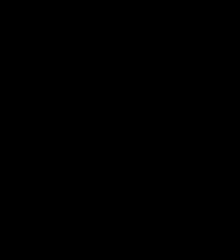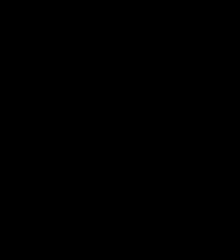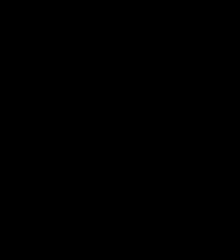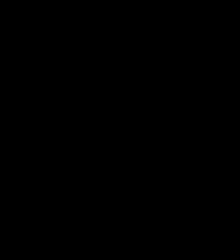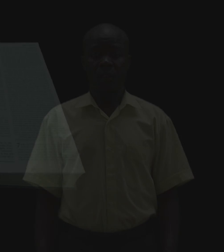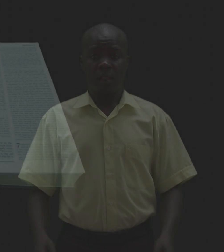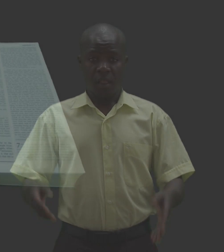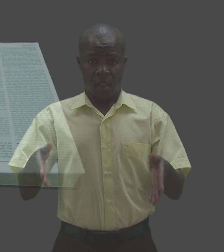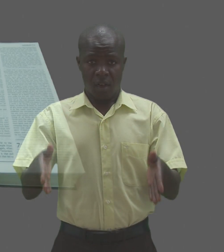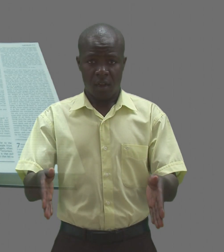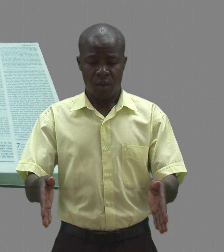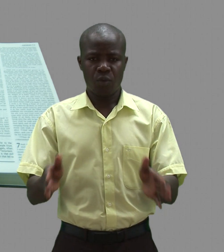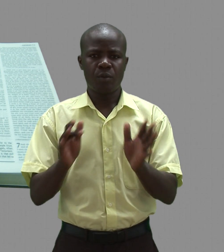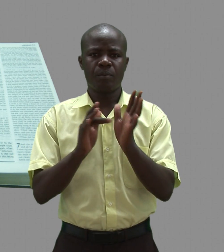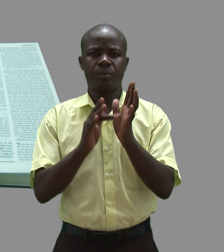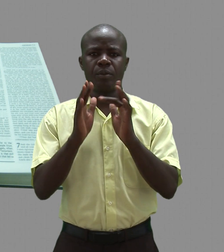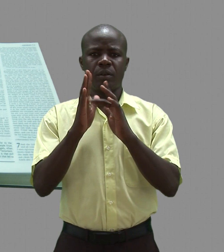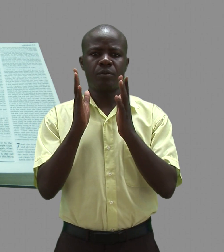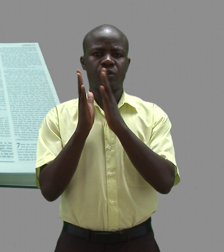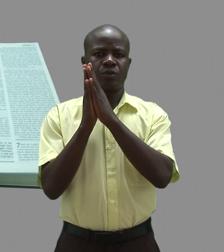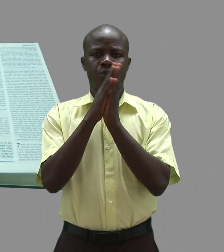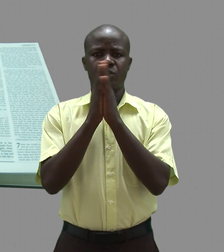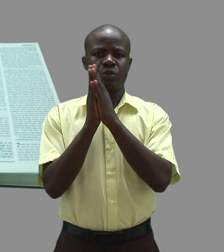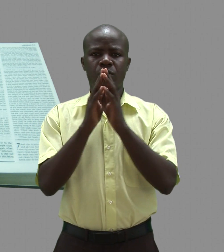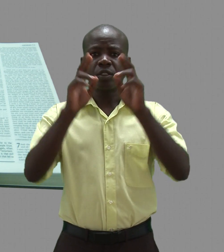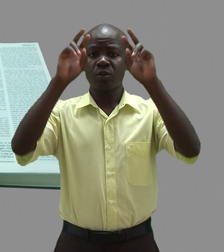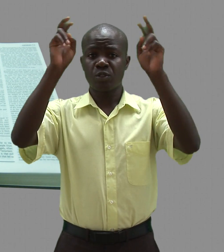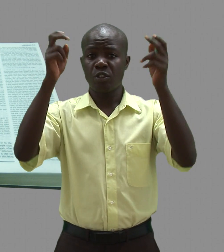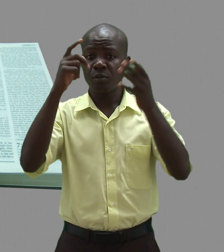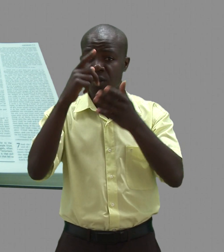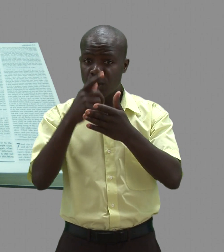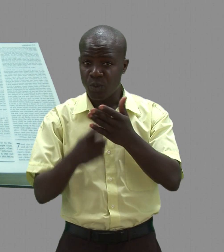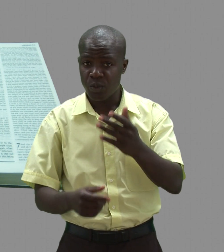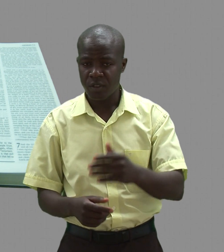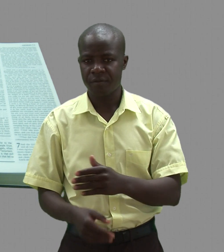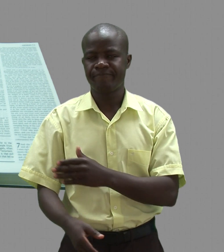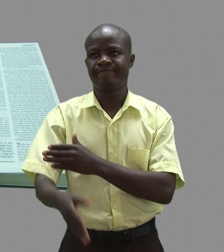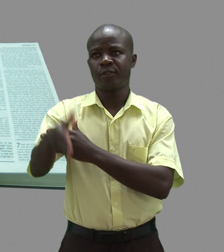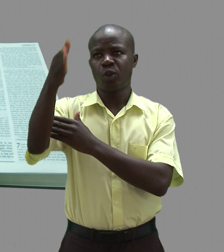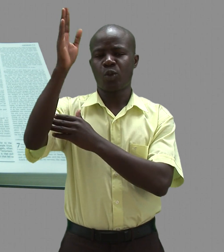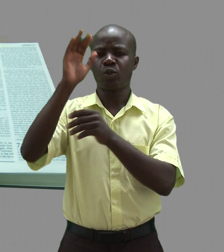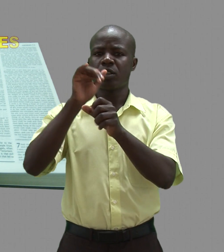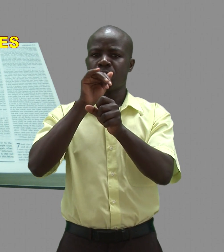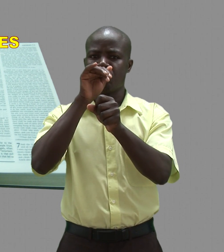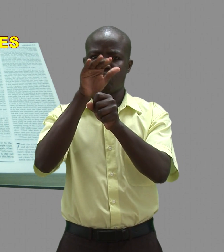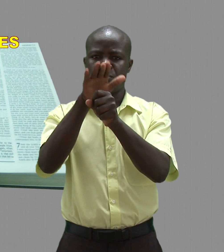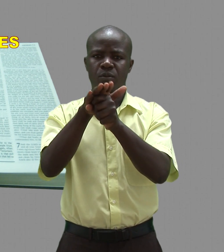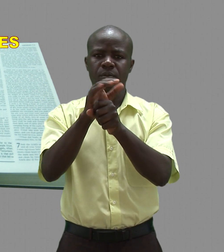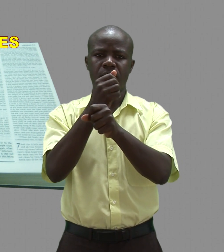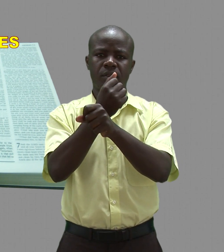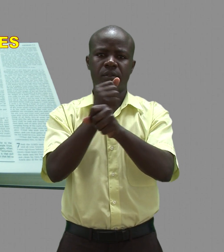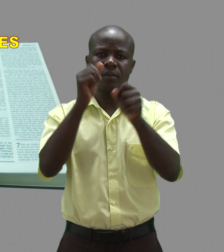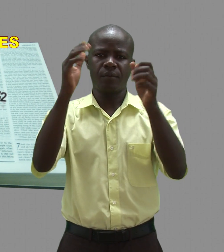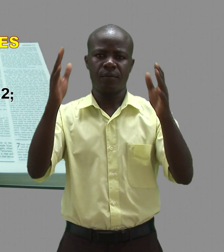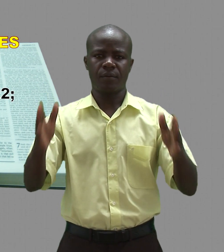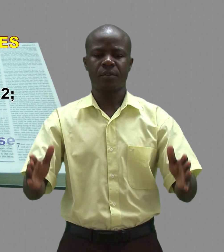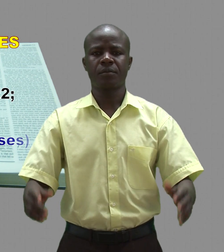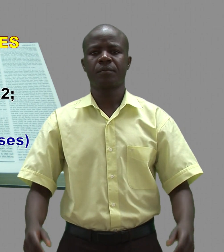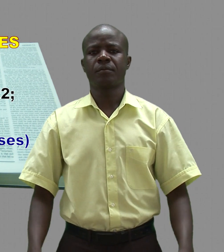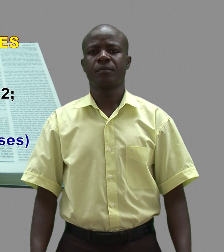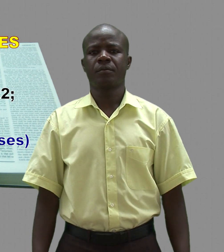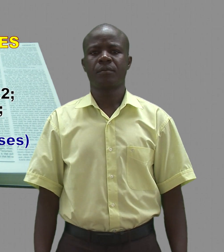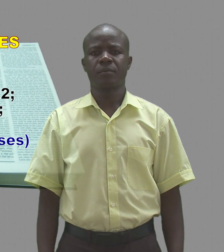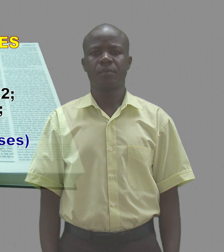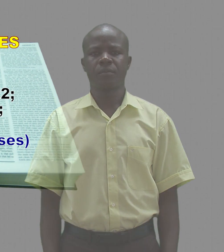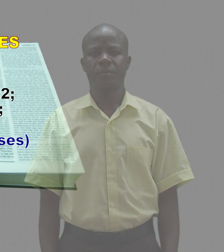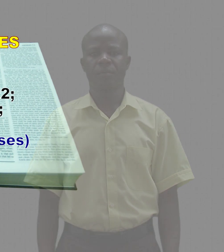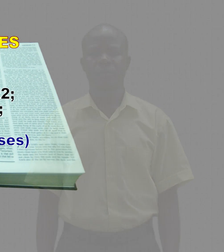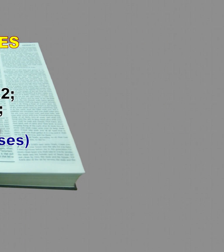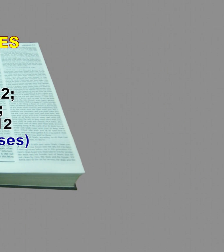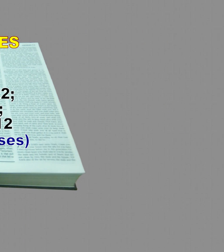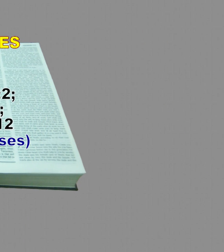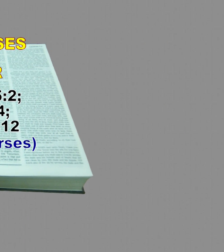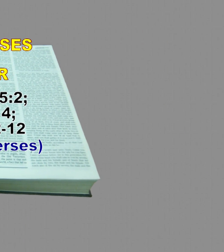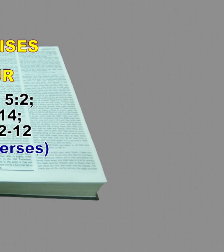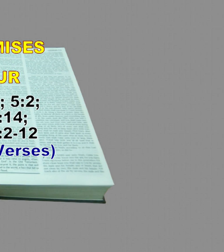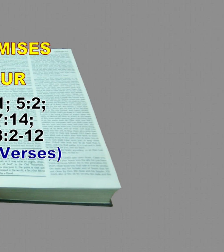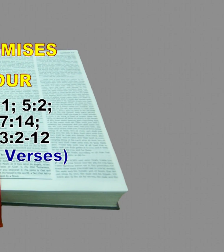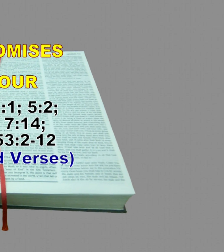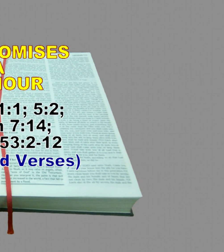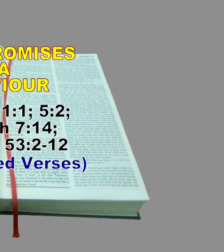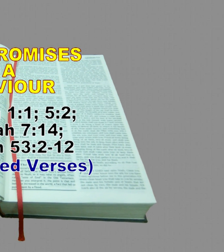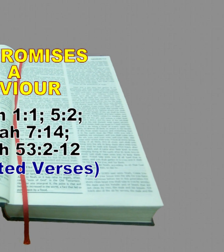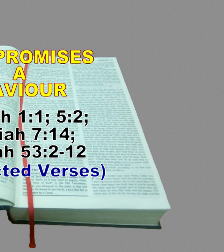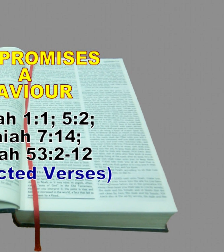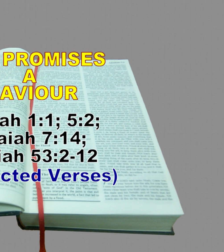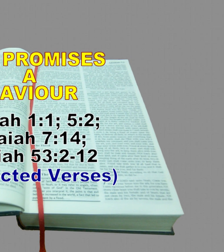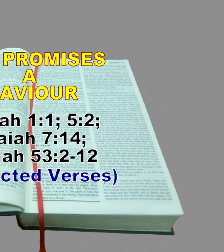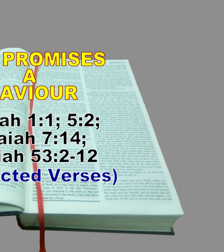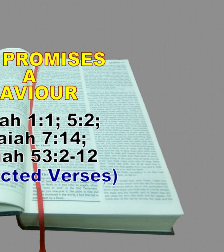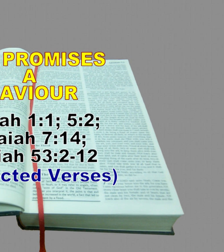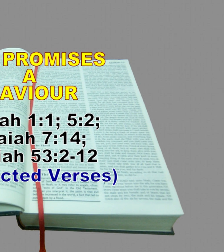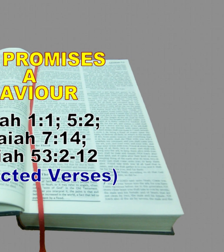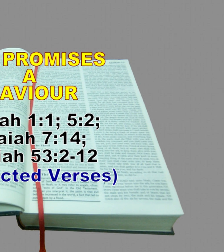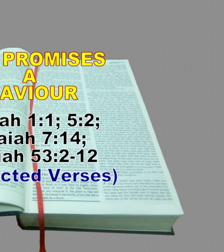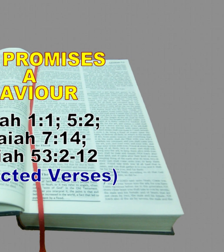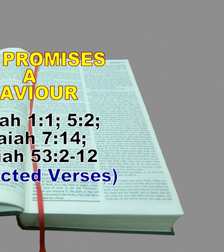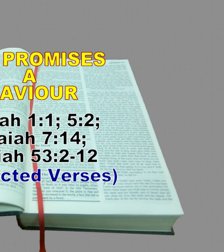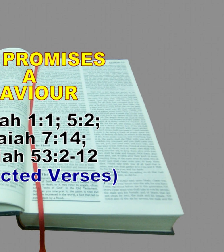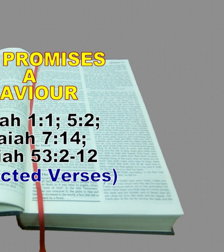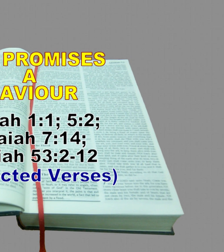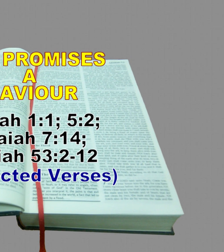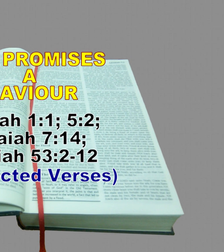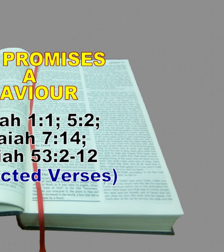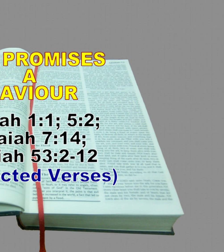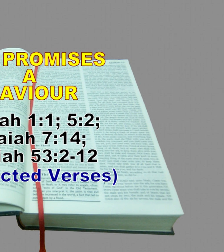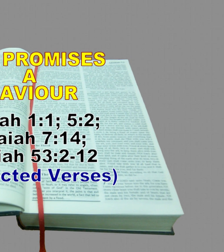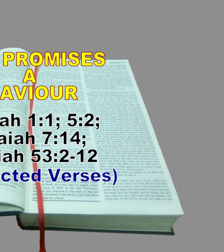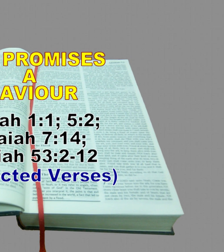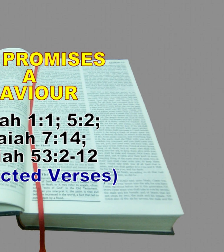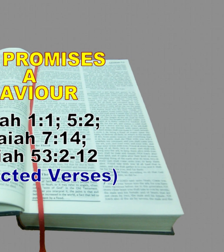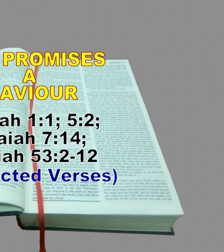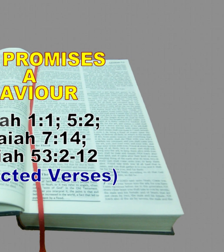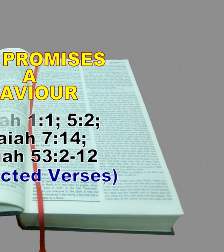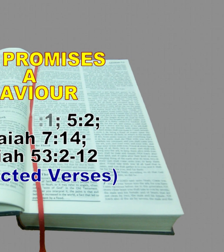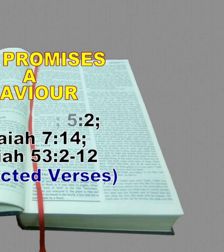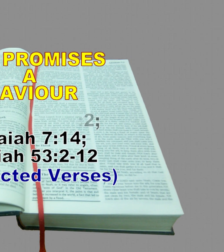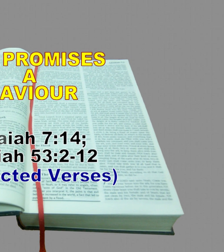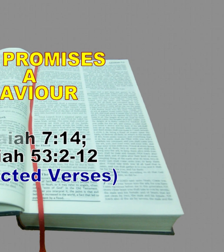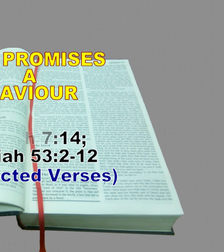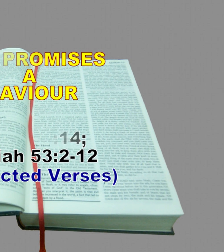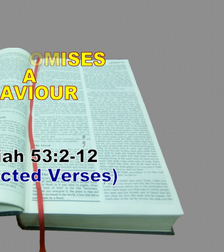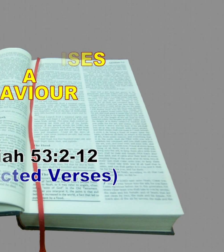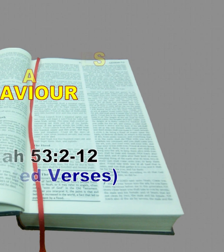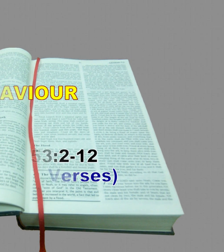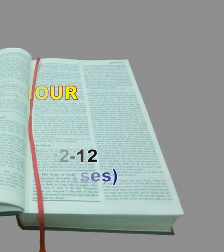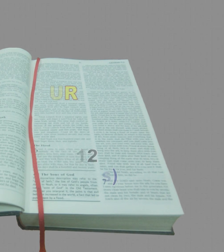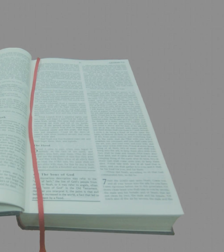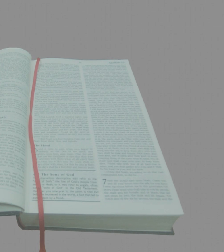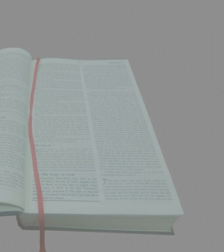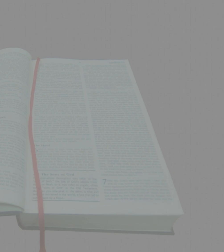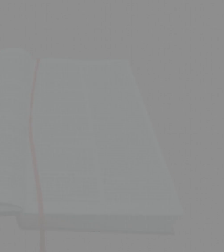God promises a saviour